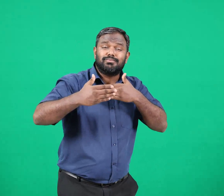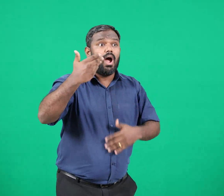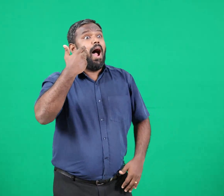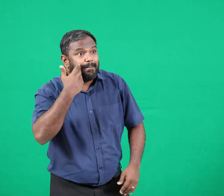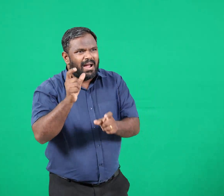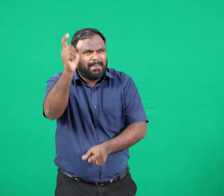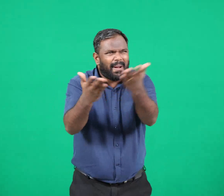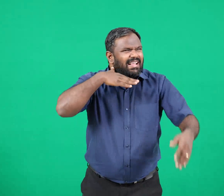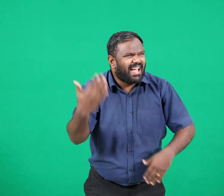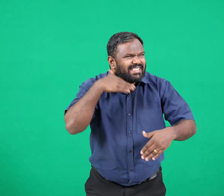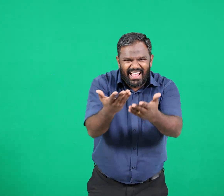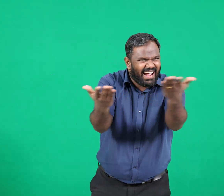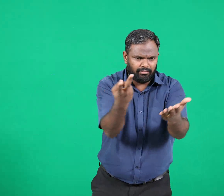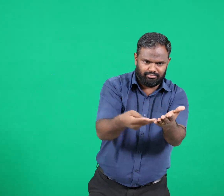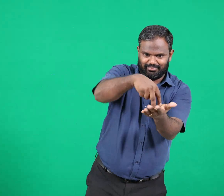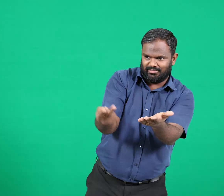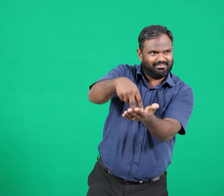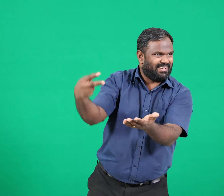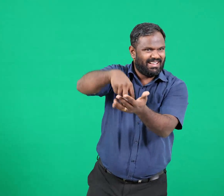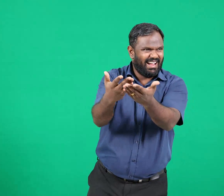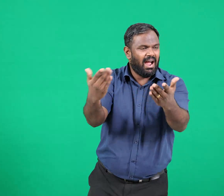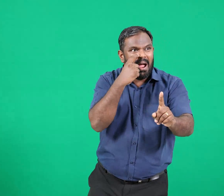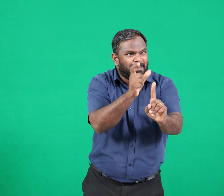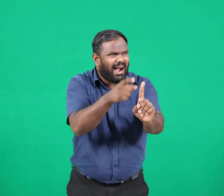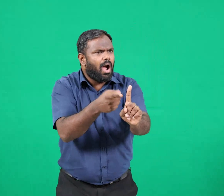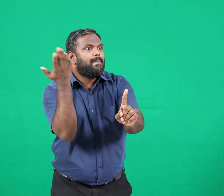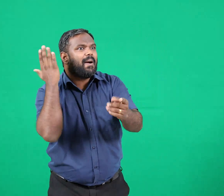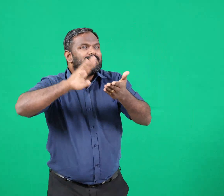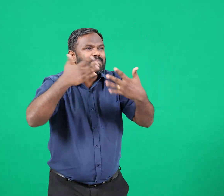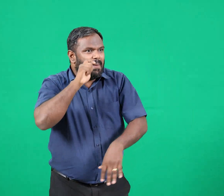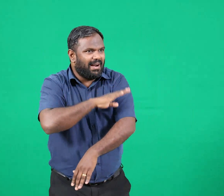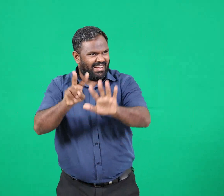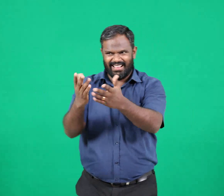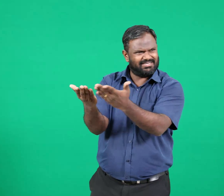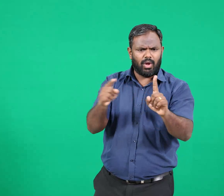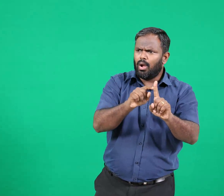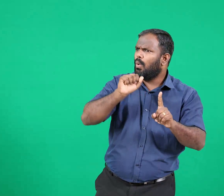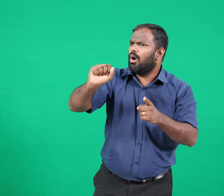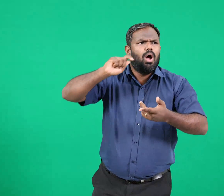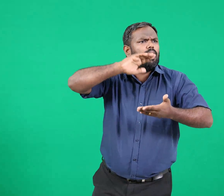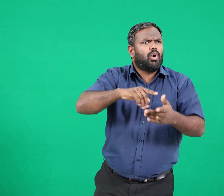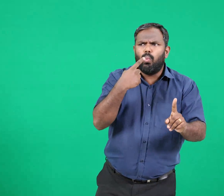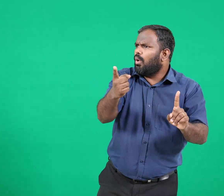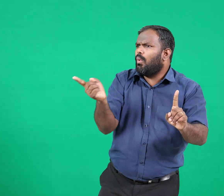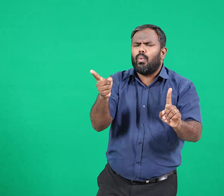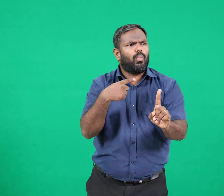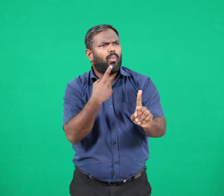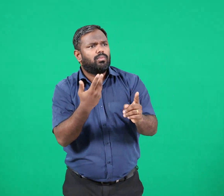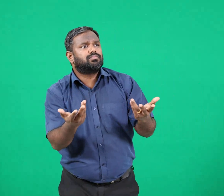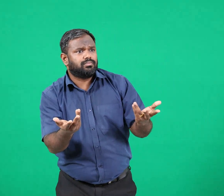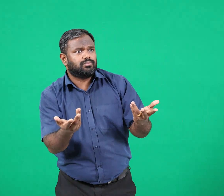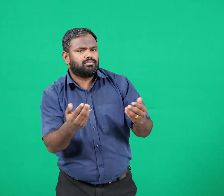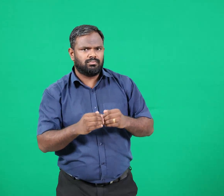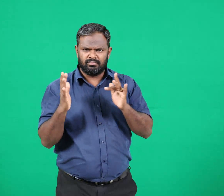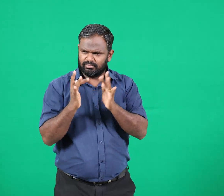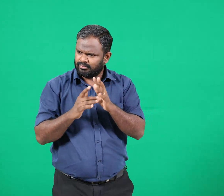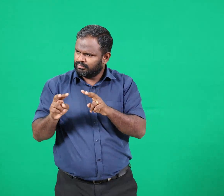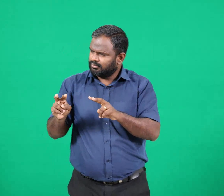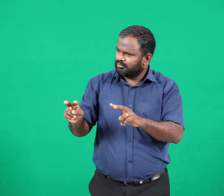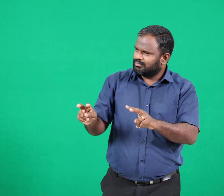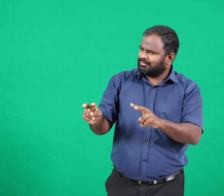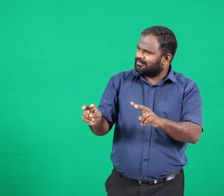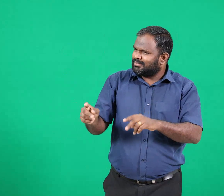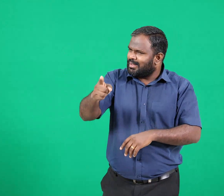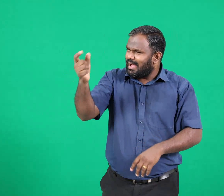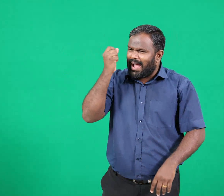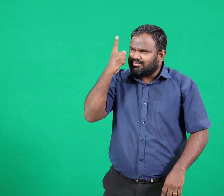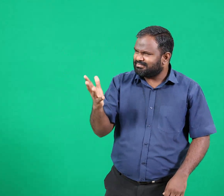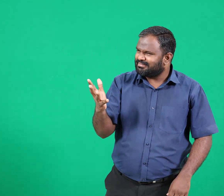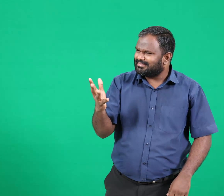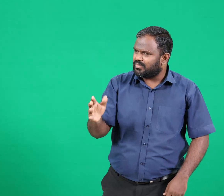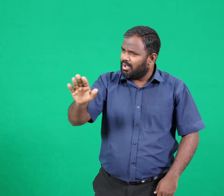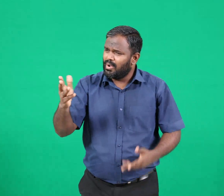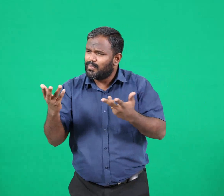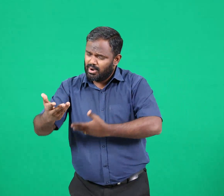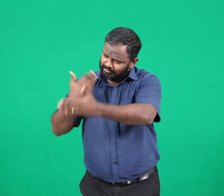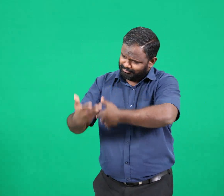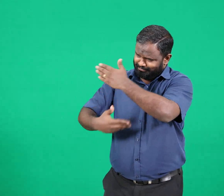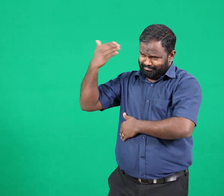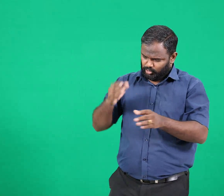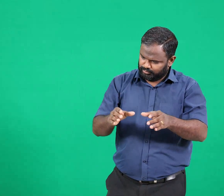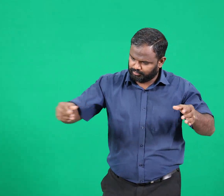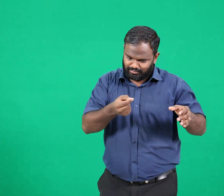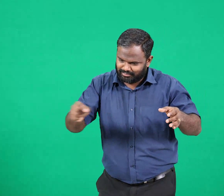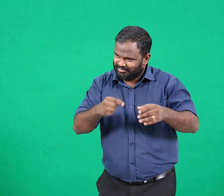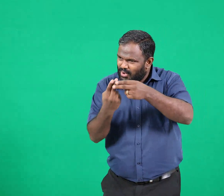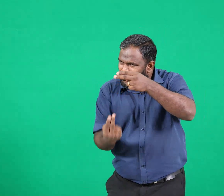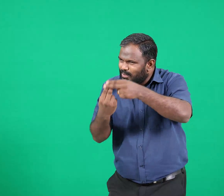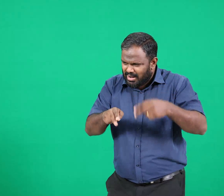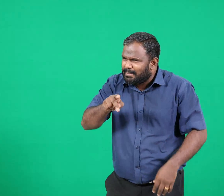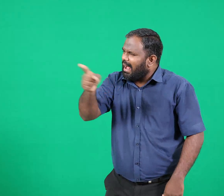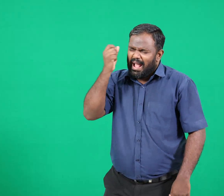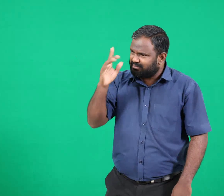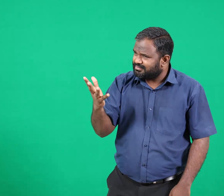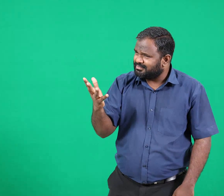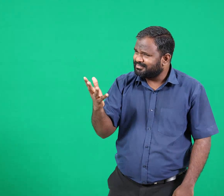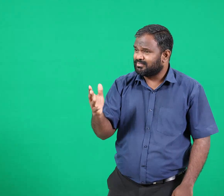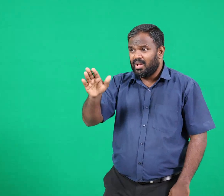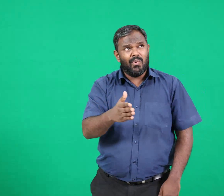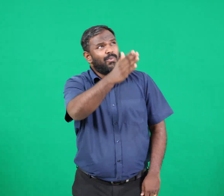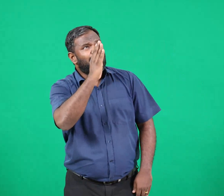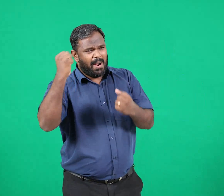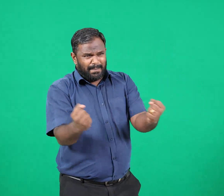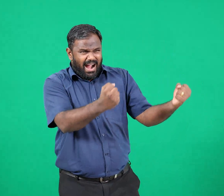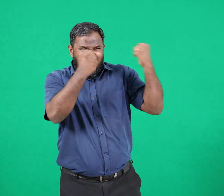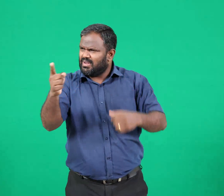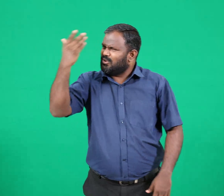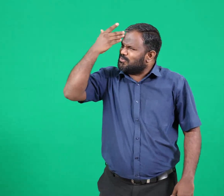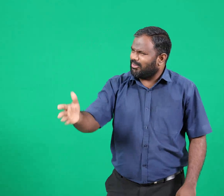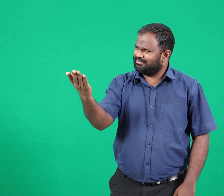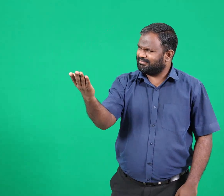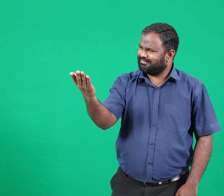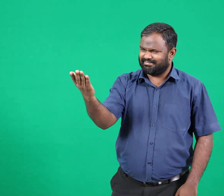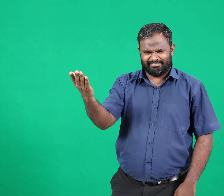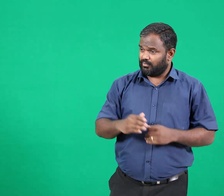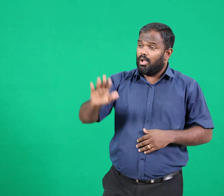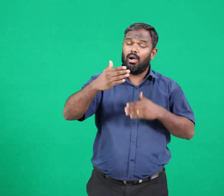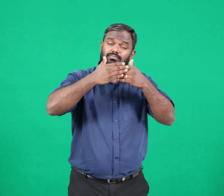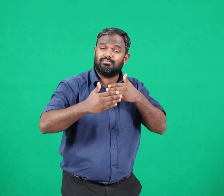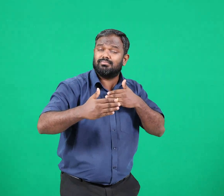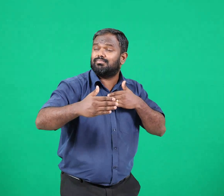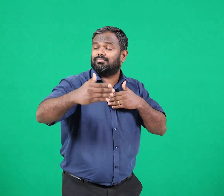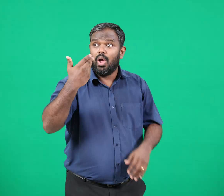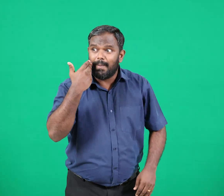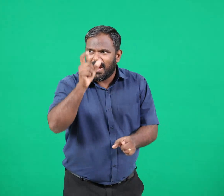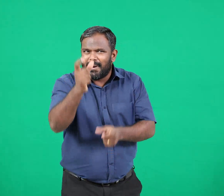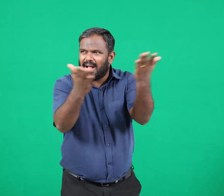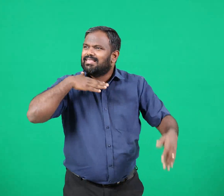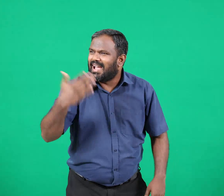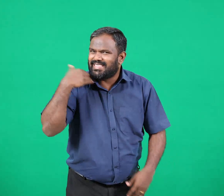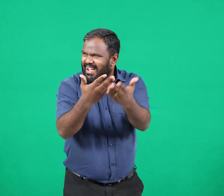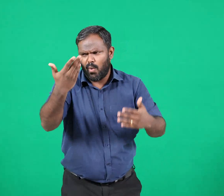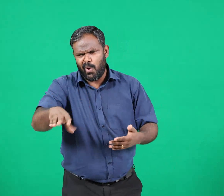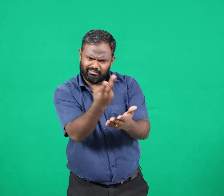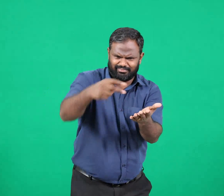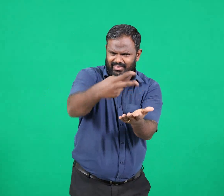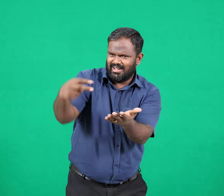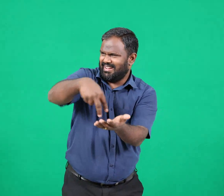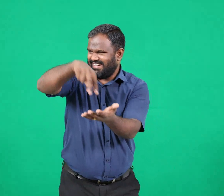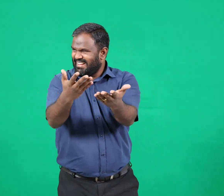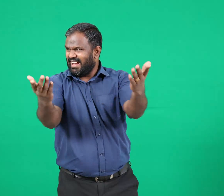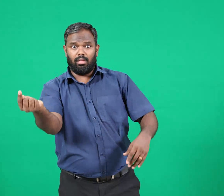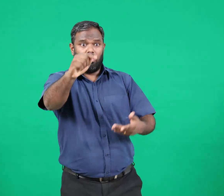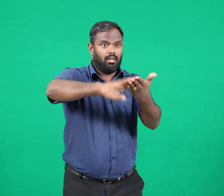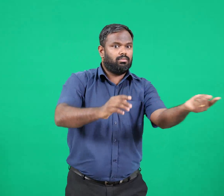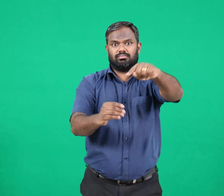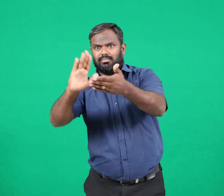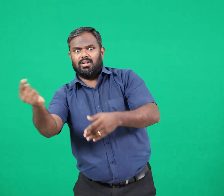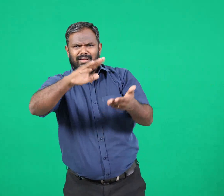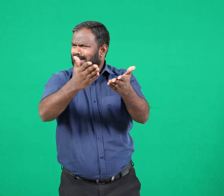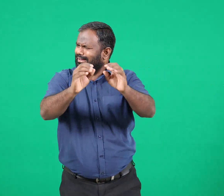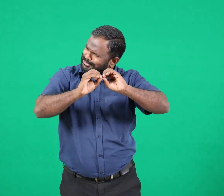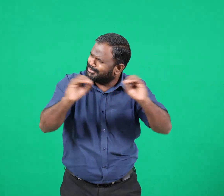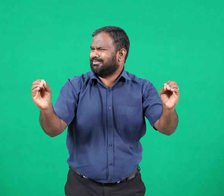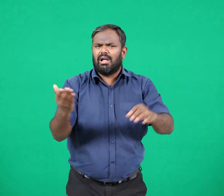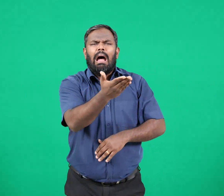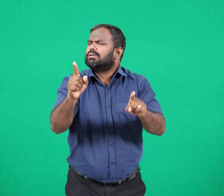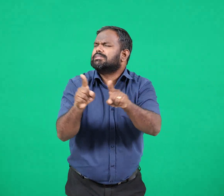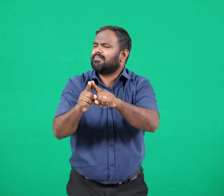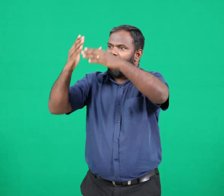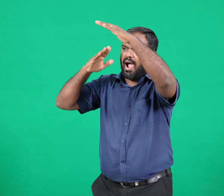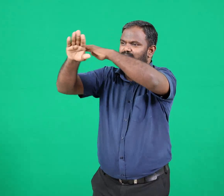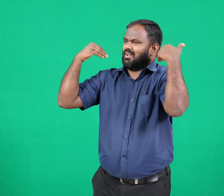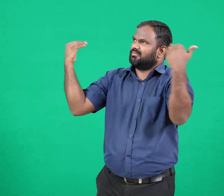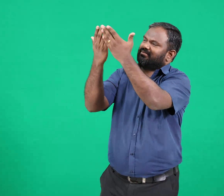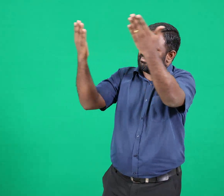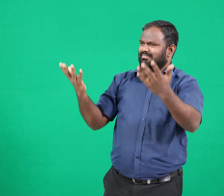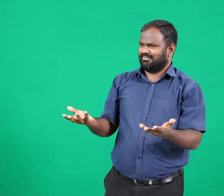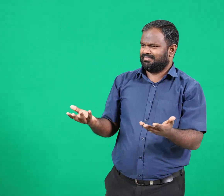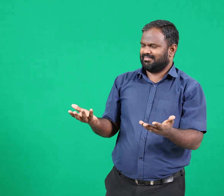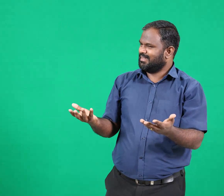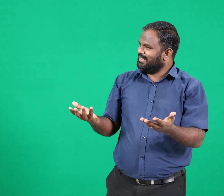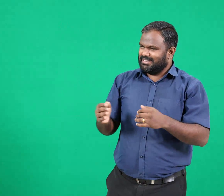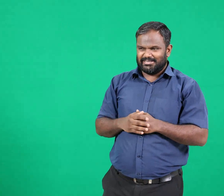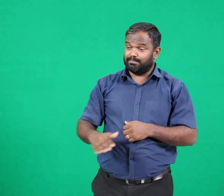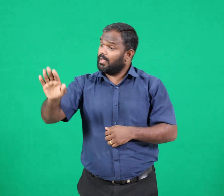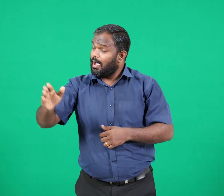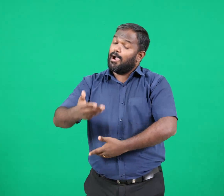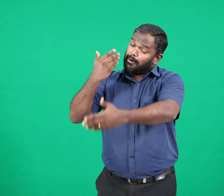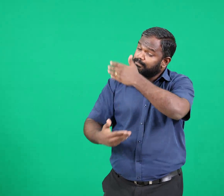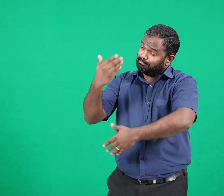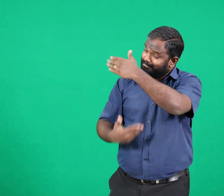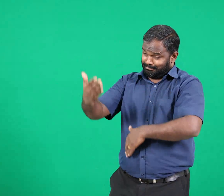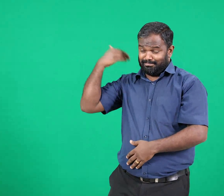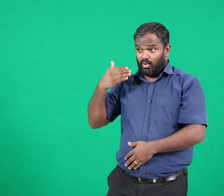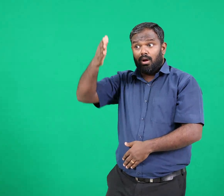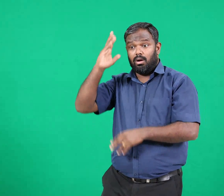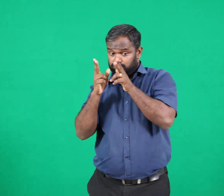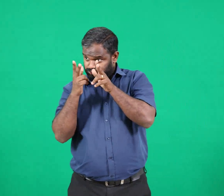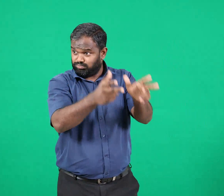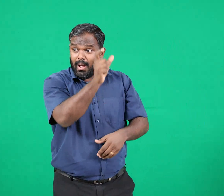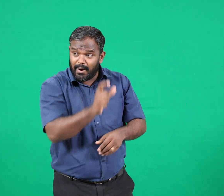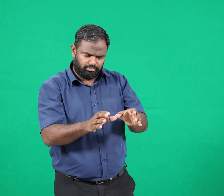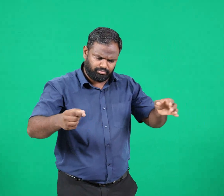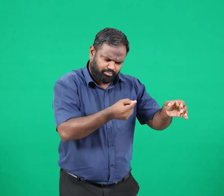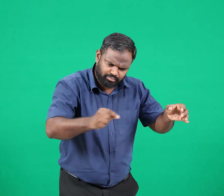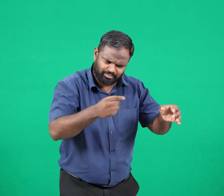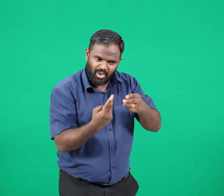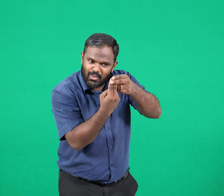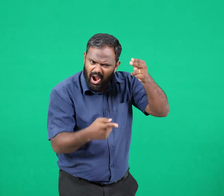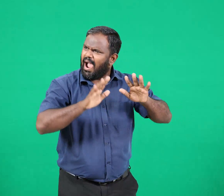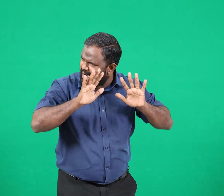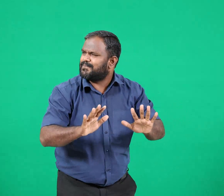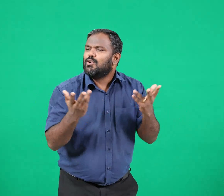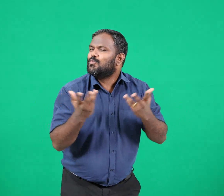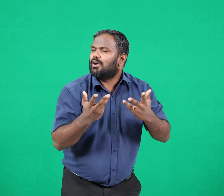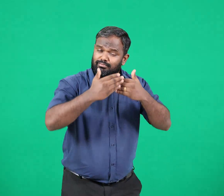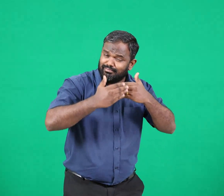In the resurrection, then, whose wife will she be of the seven? For all of them were married to her." Jesus answered, "You are mistaken because you do not know the Scriptures or the power of God. In the resurrection, people will neither marry nor be given in marriage.